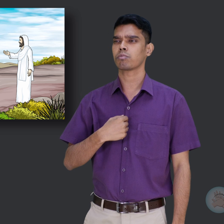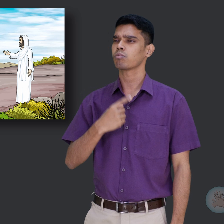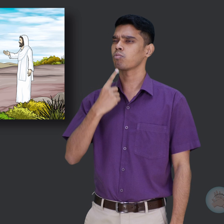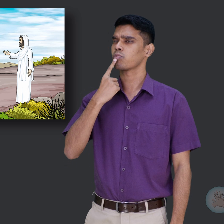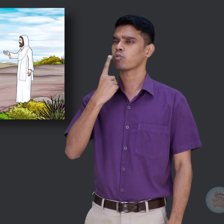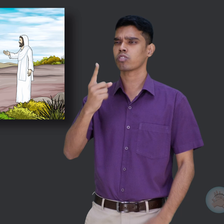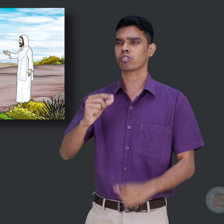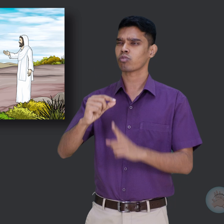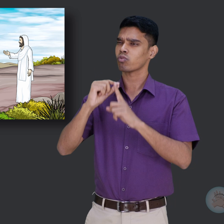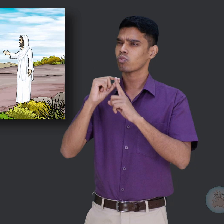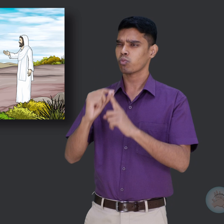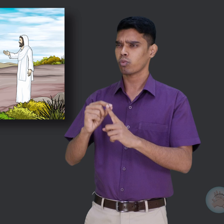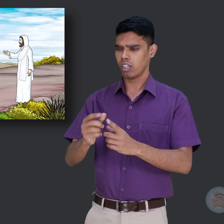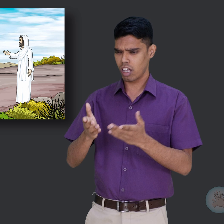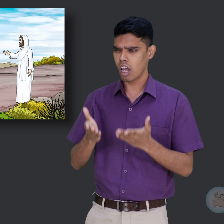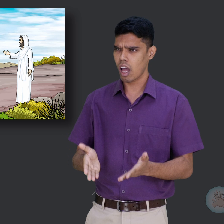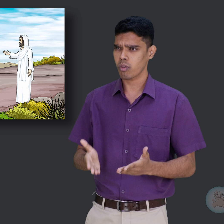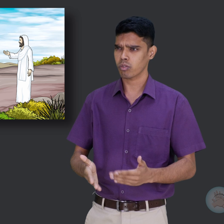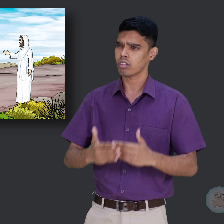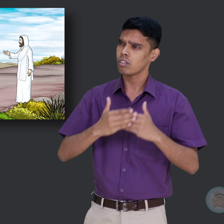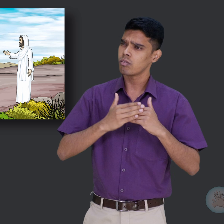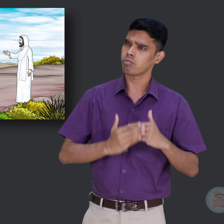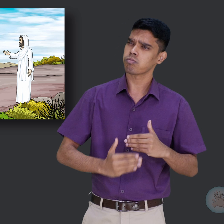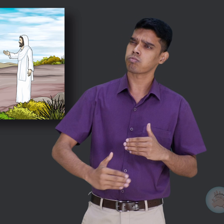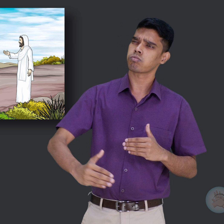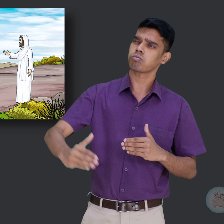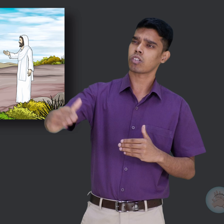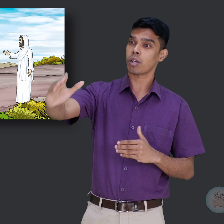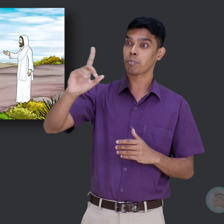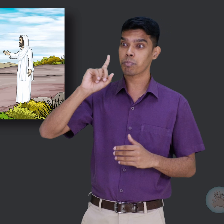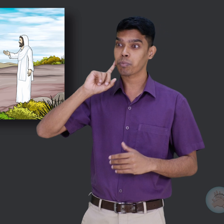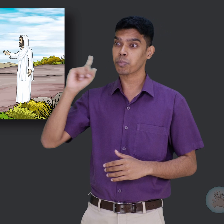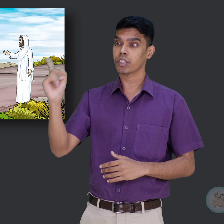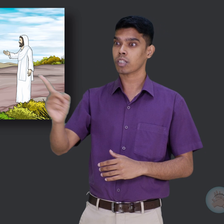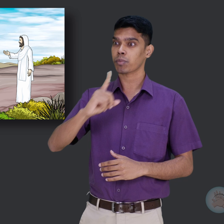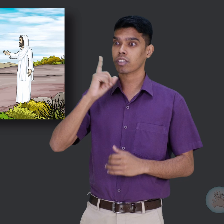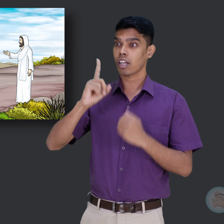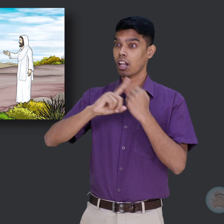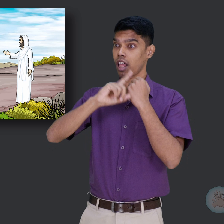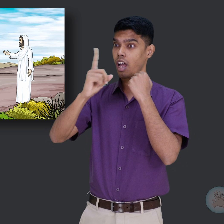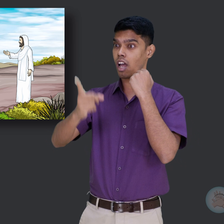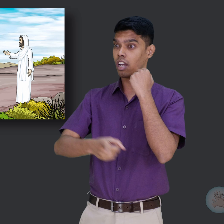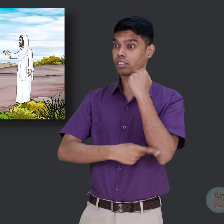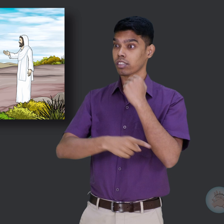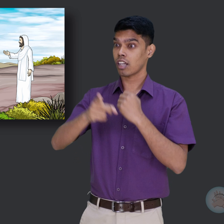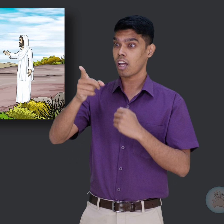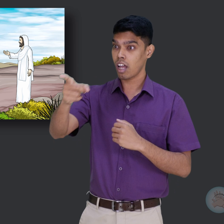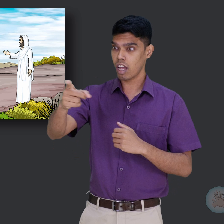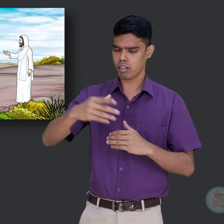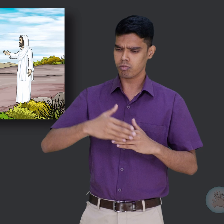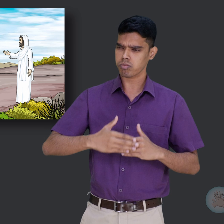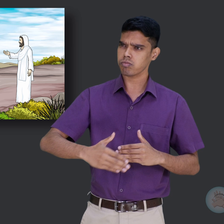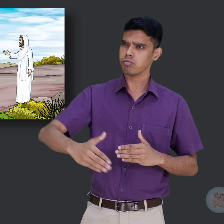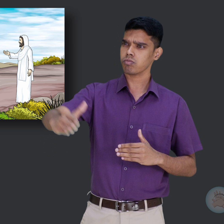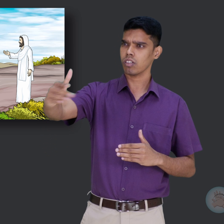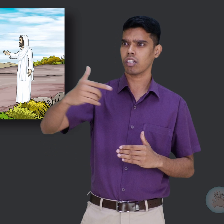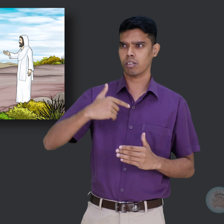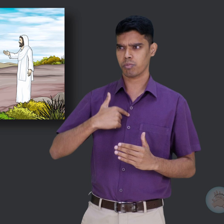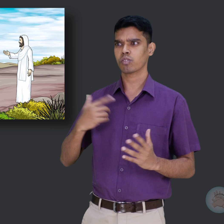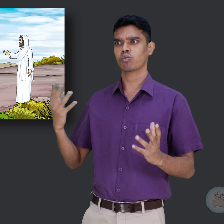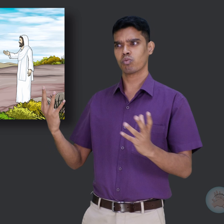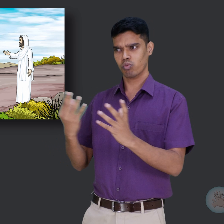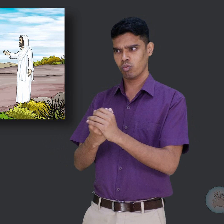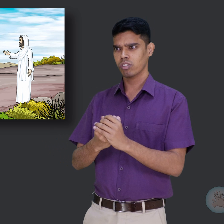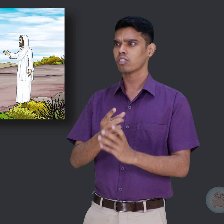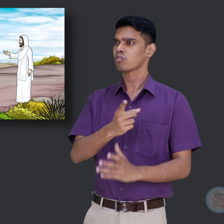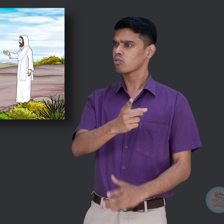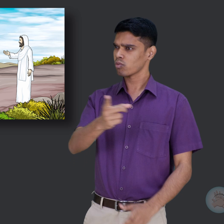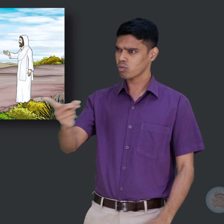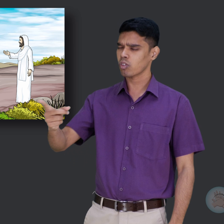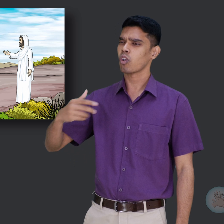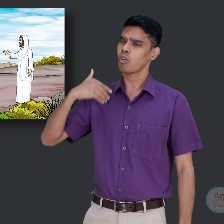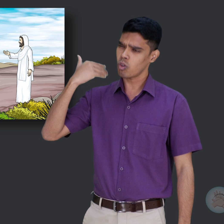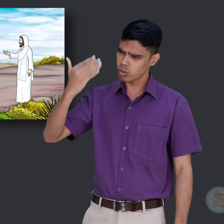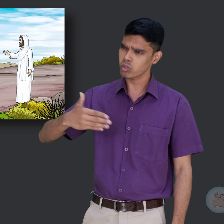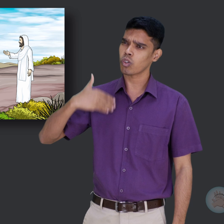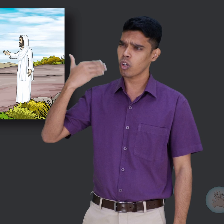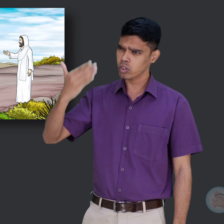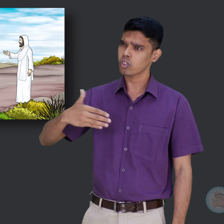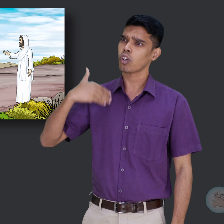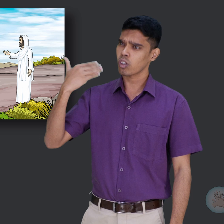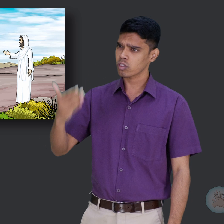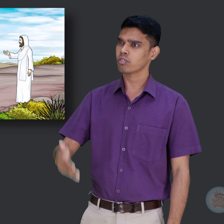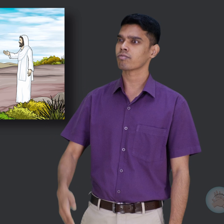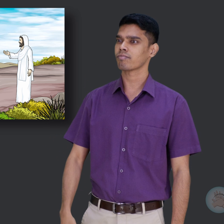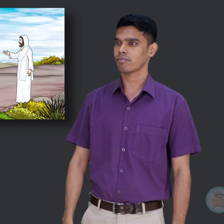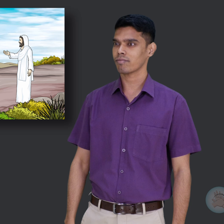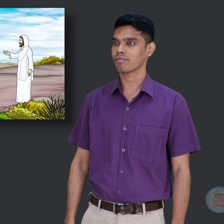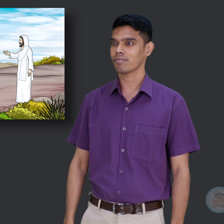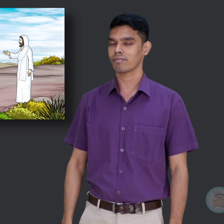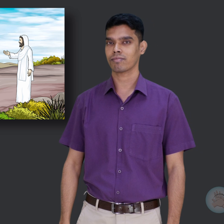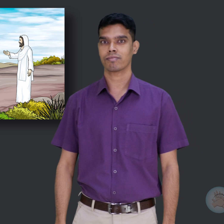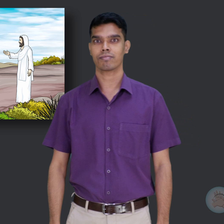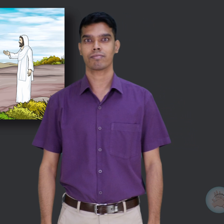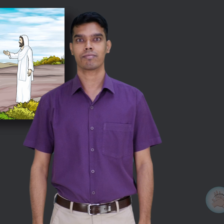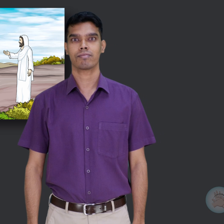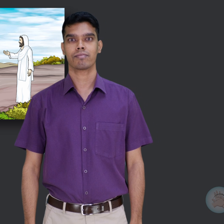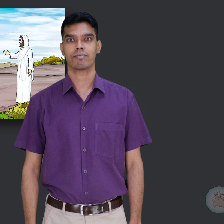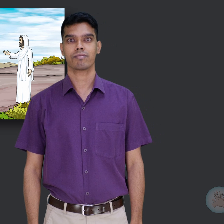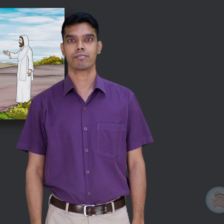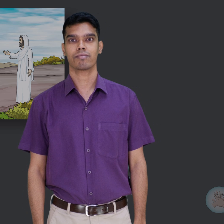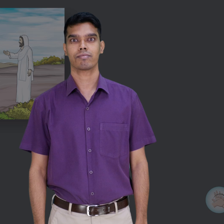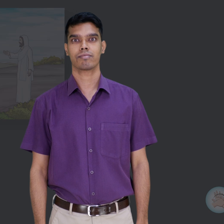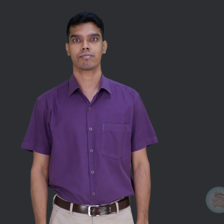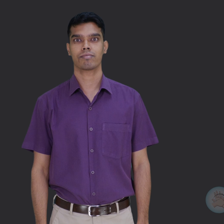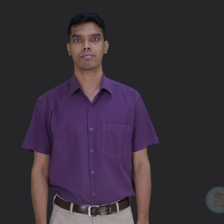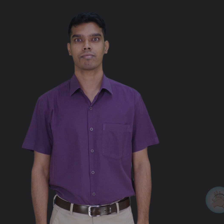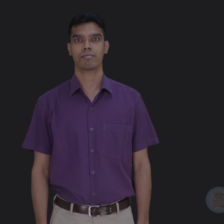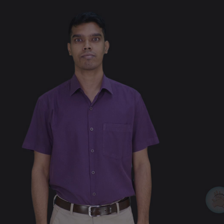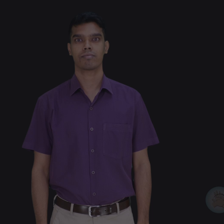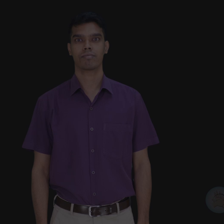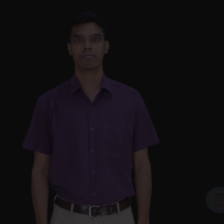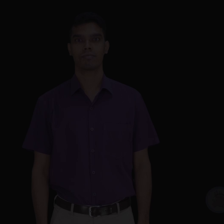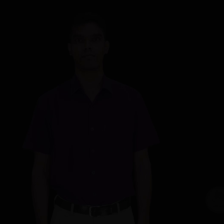And surely I am with you always, even to the end of the age.”